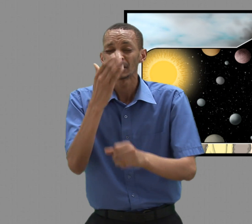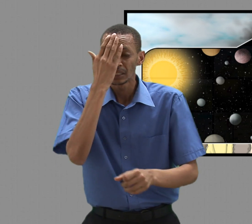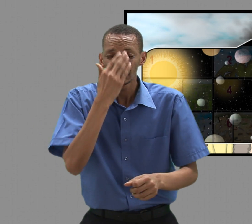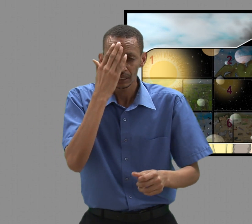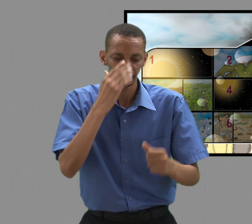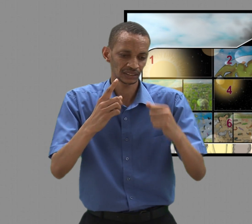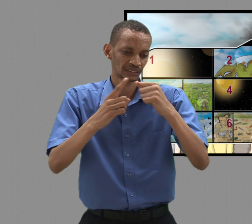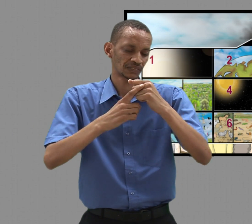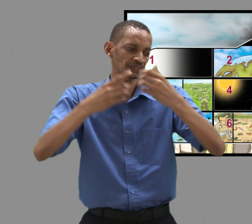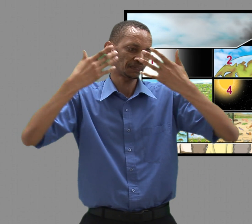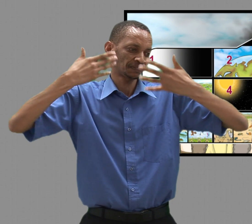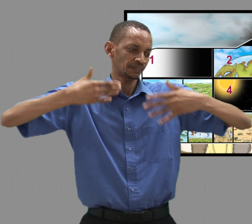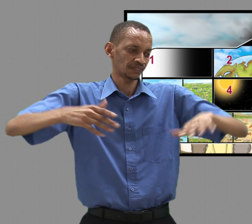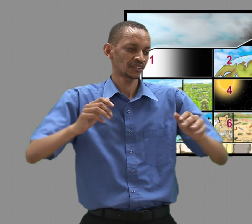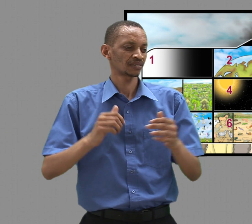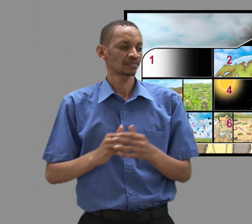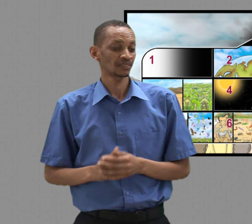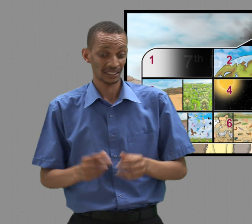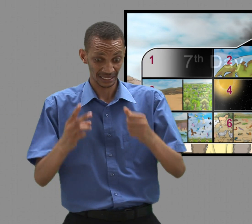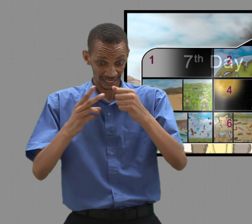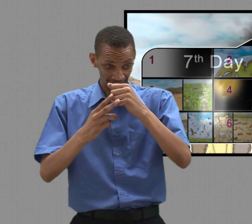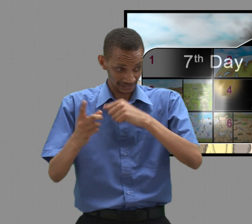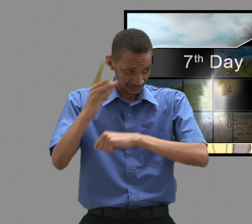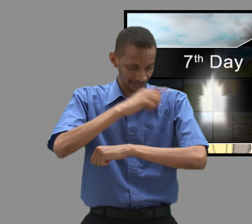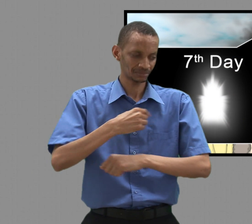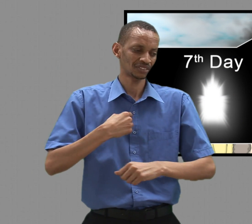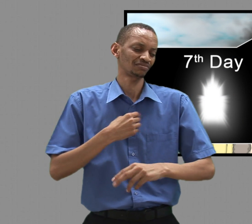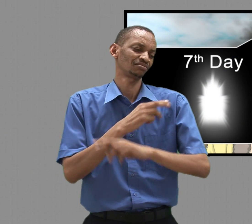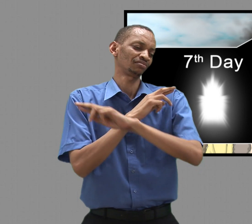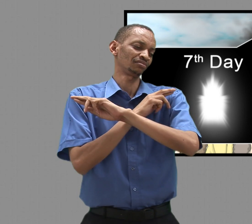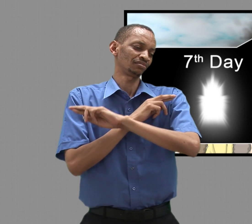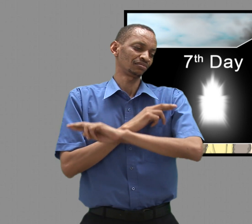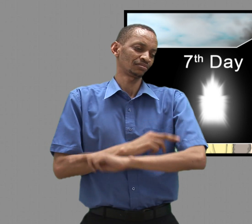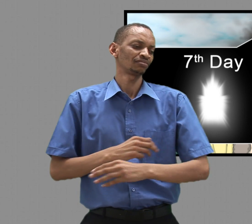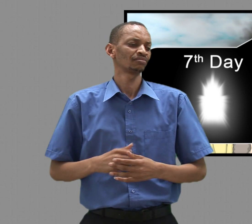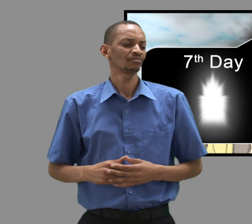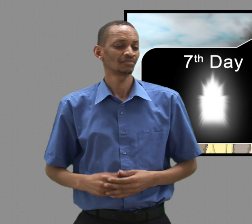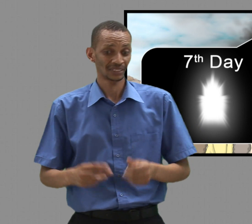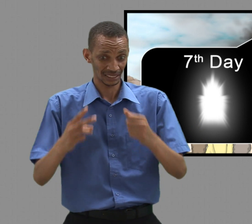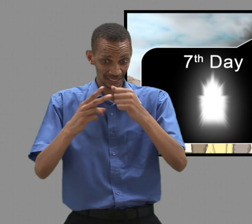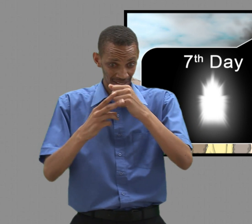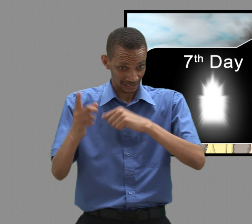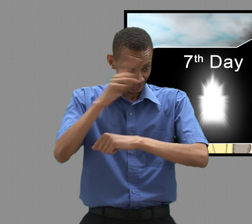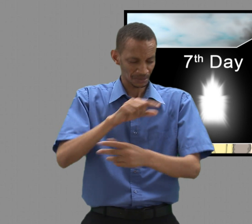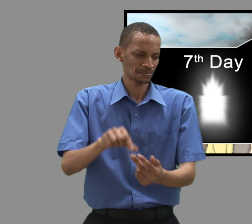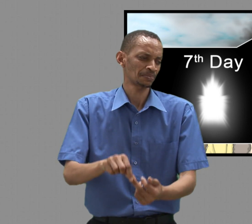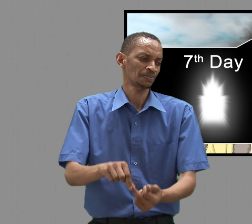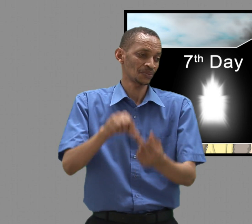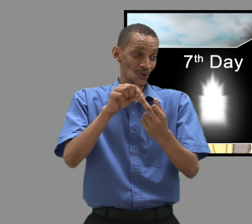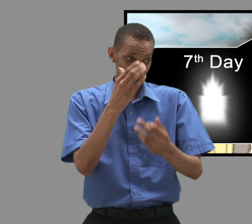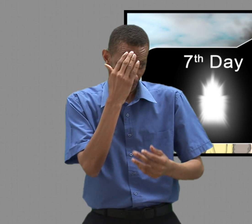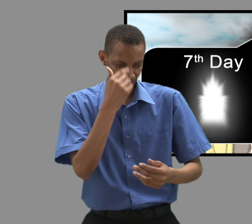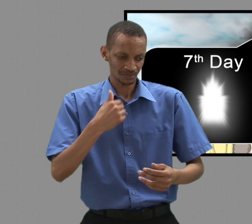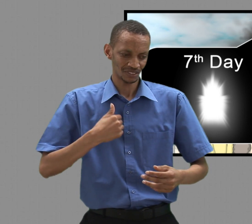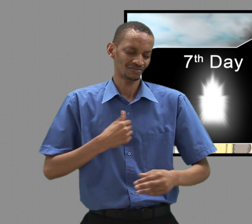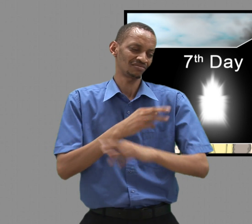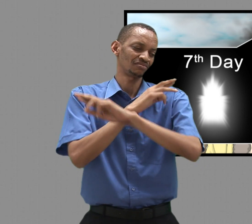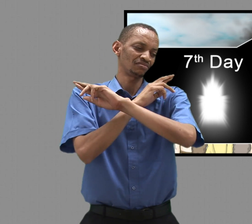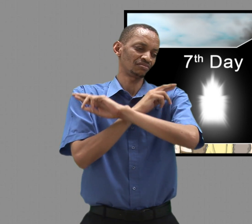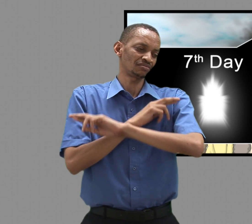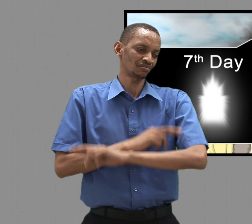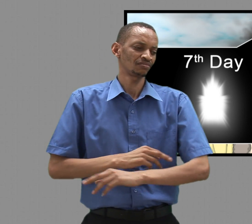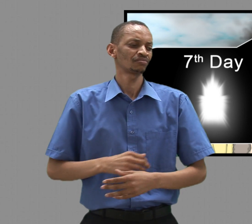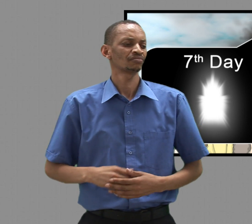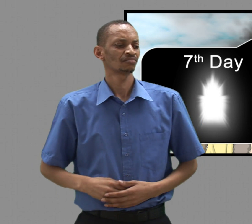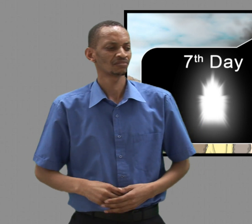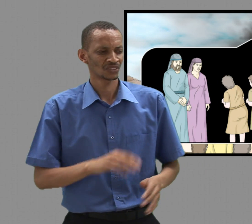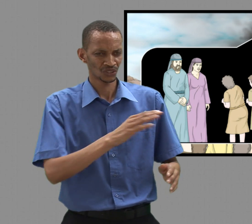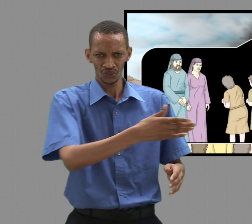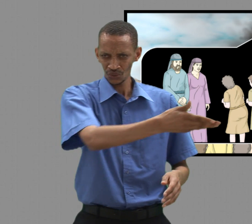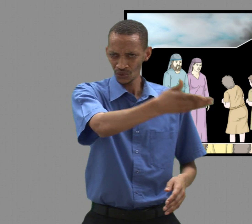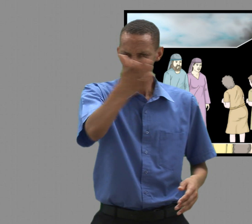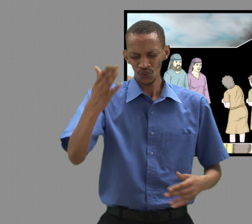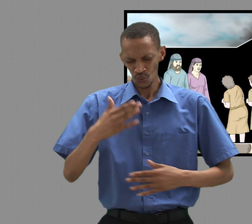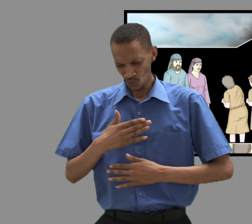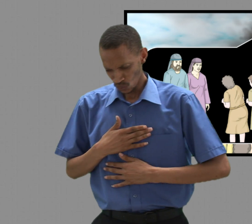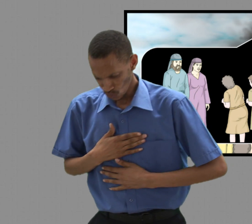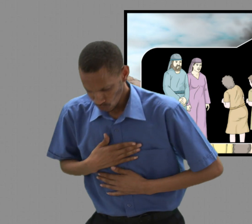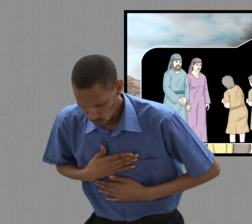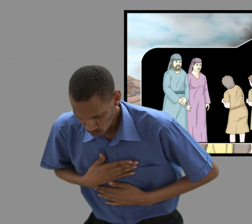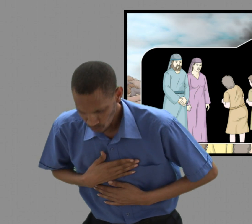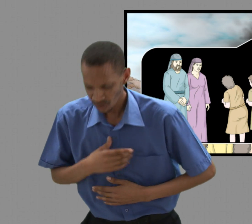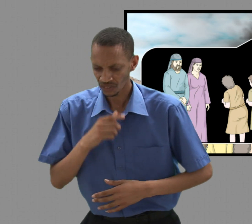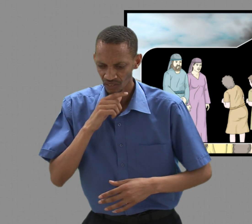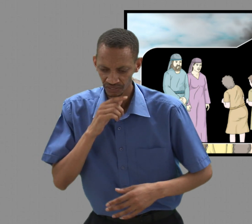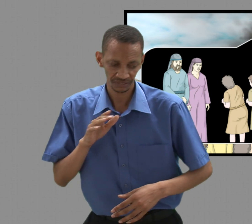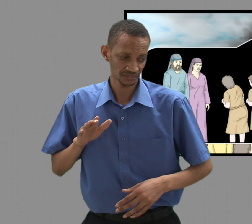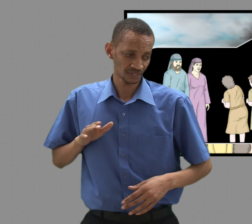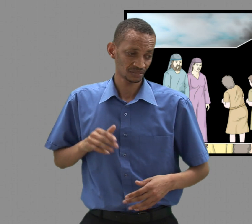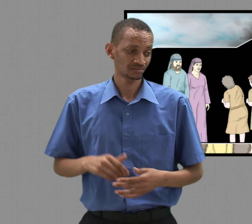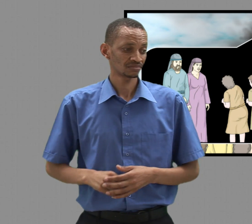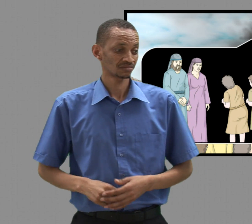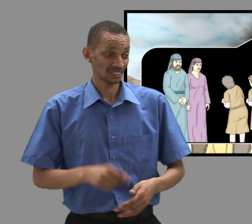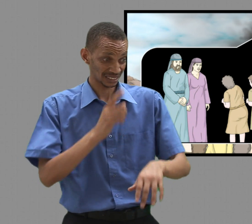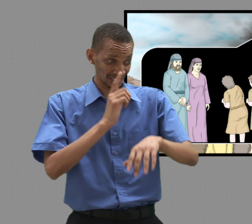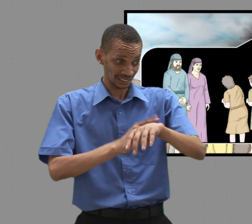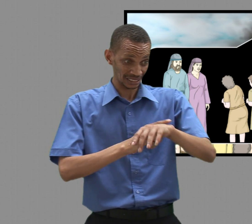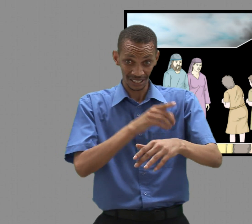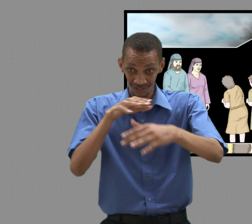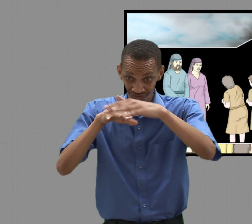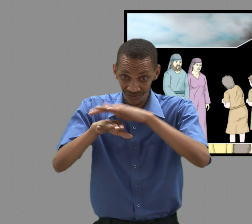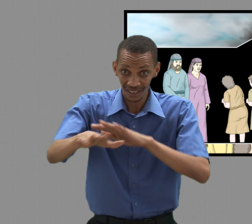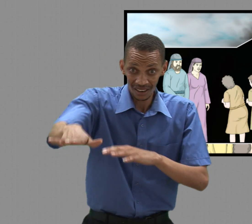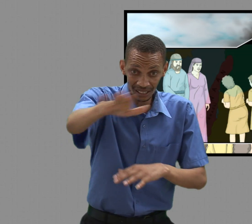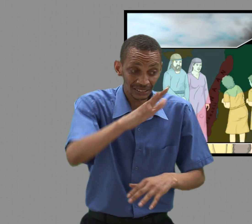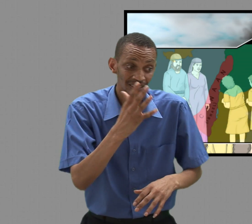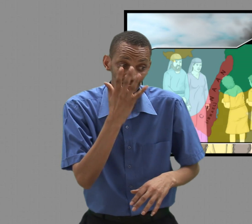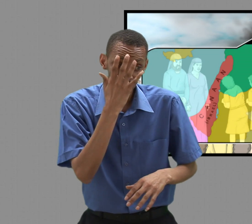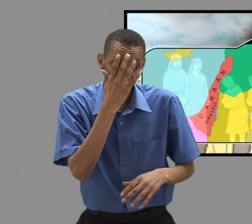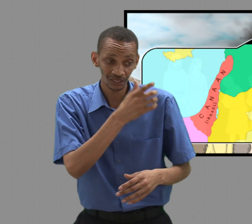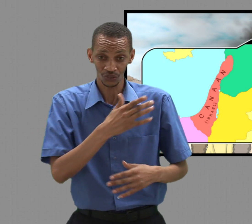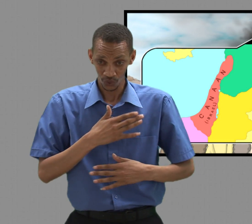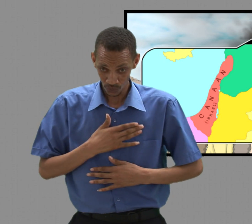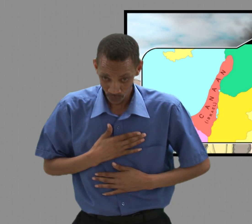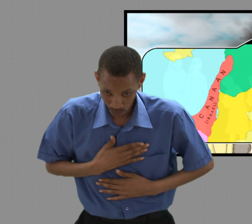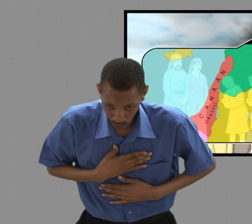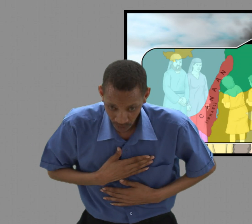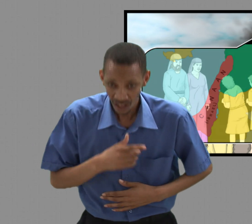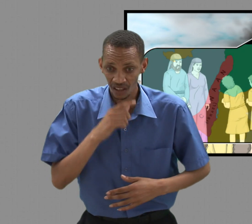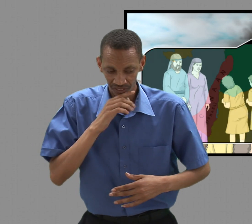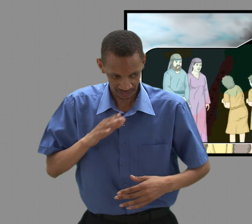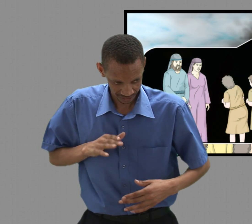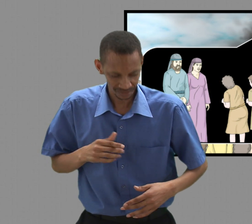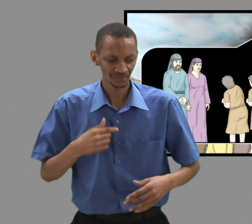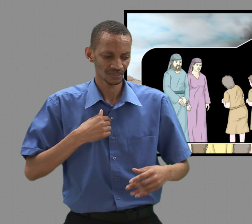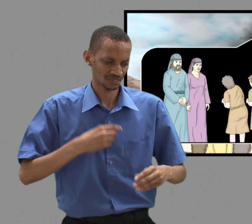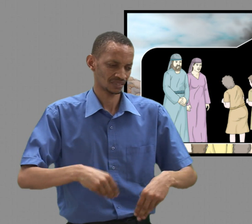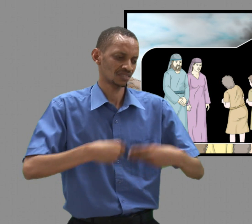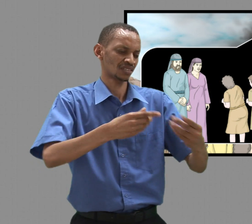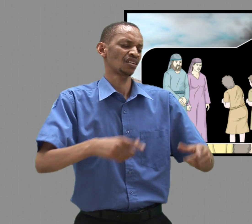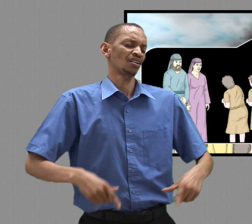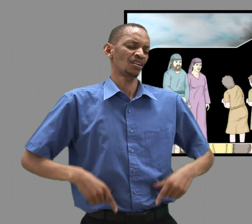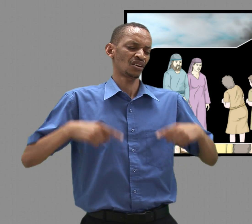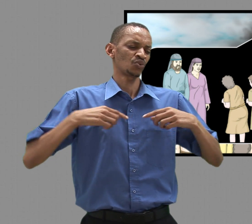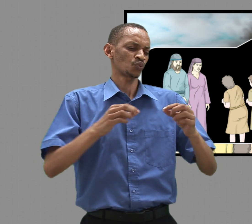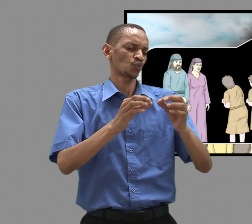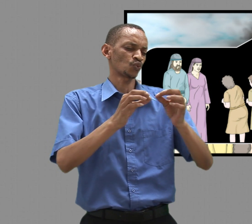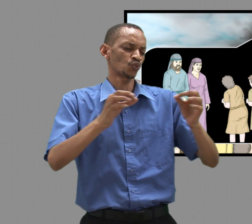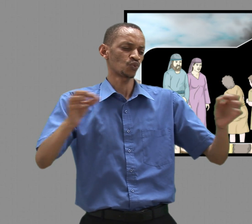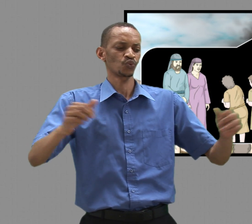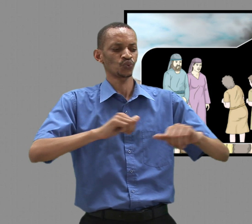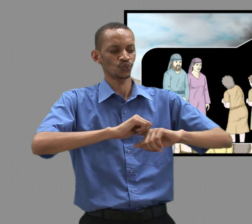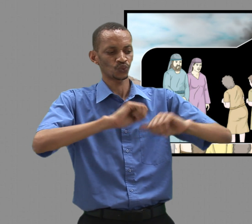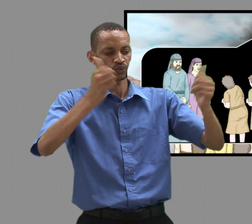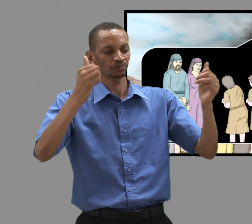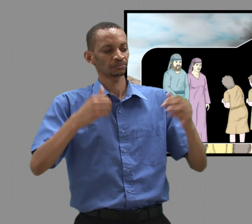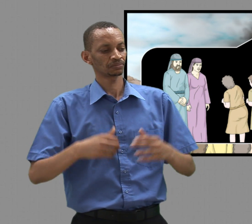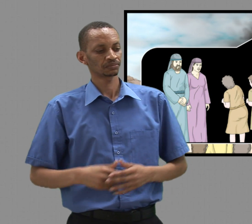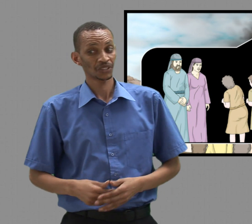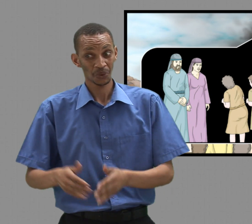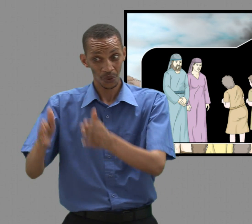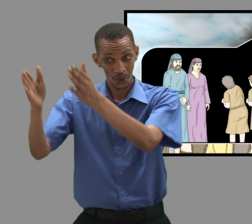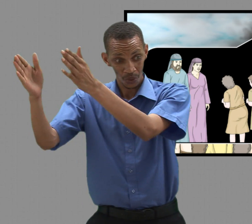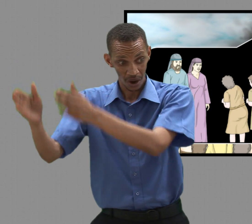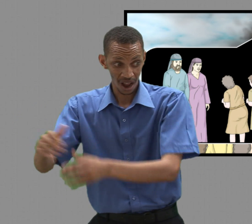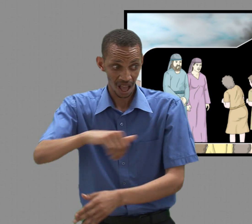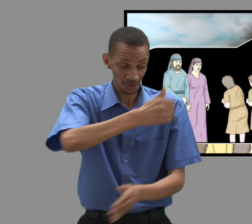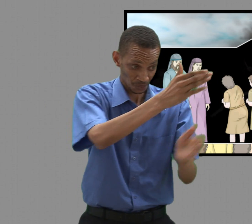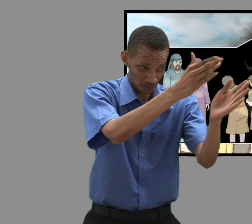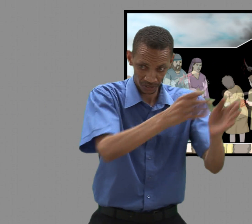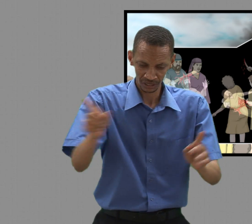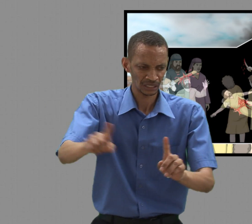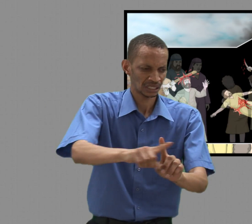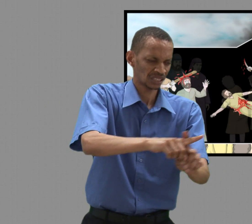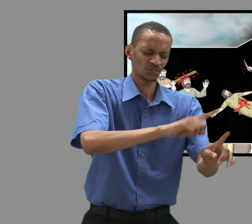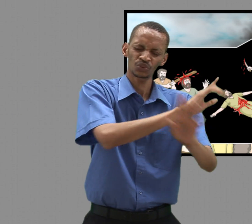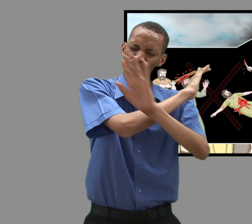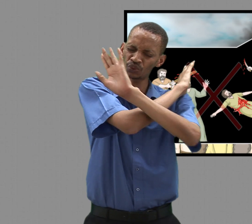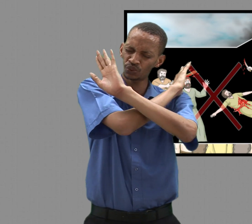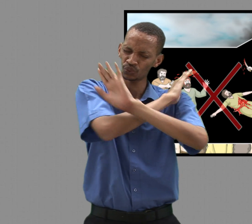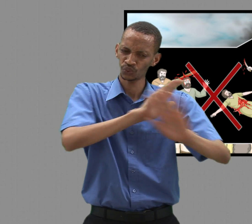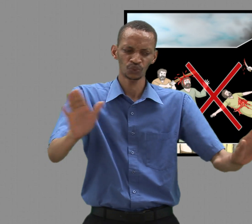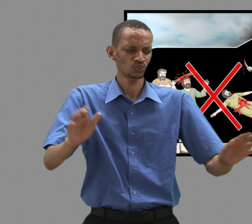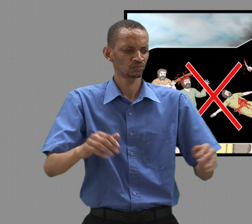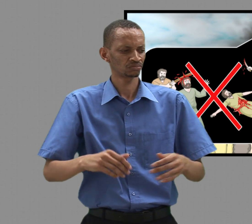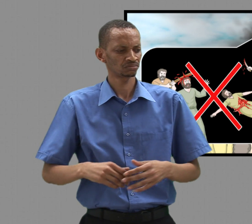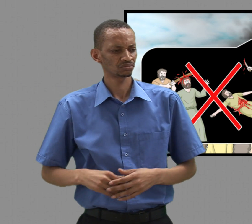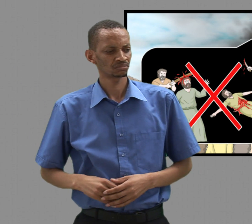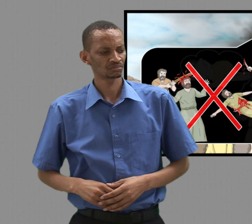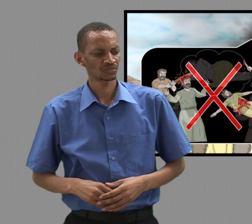Therefore the LORD blessed the Sabbath day and set it apart as holy. Honor your father and mother, so that your days may be long in the land that the LORD your God is giving you.